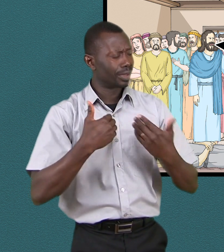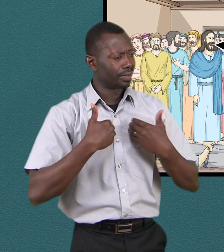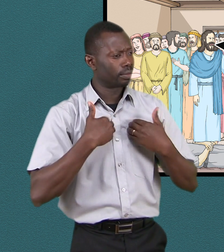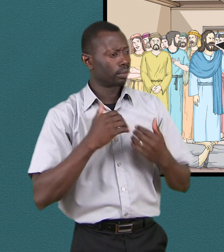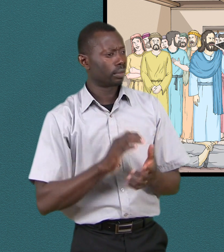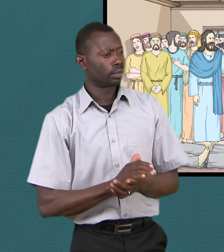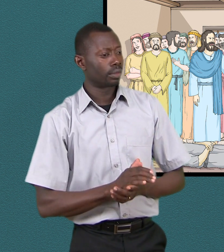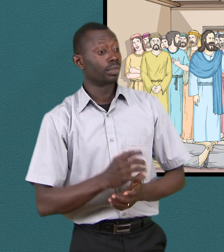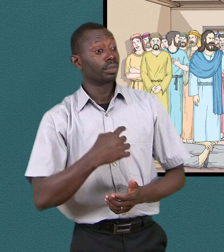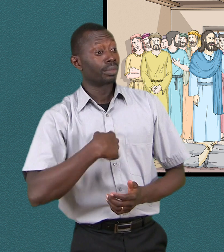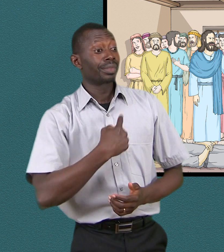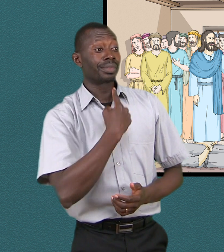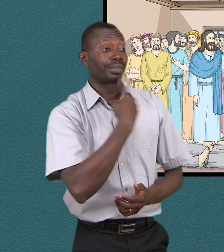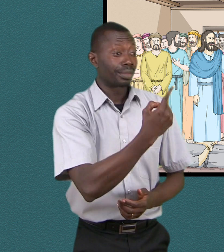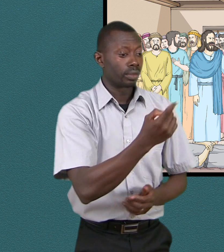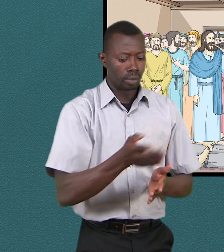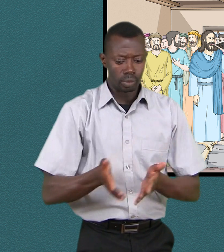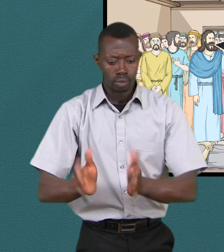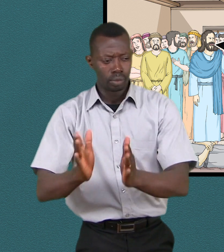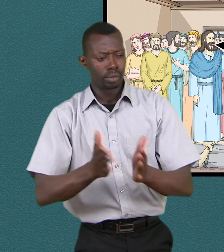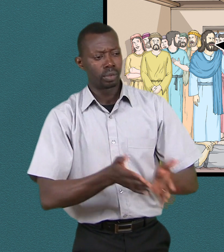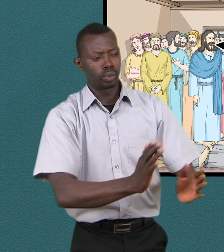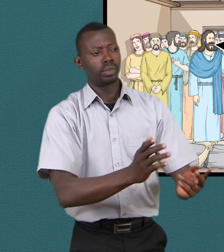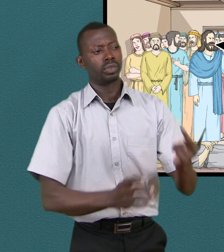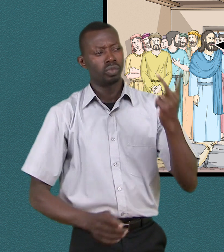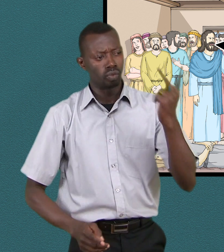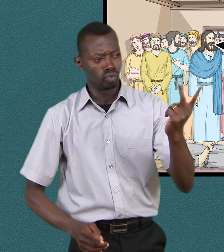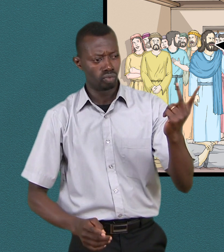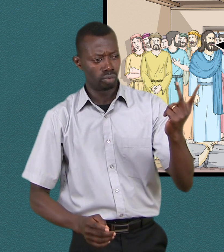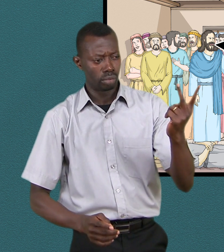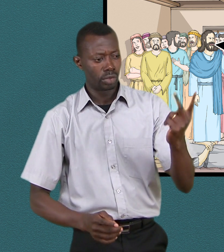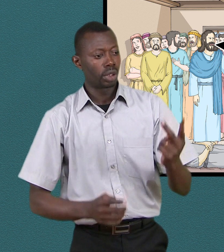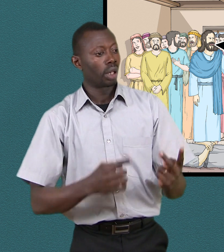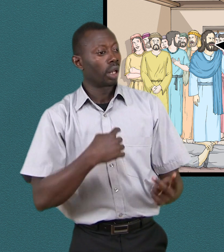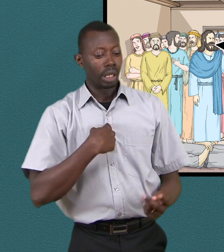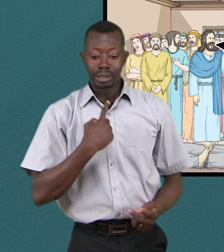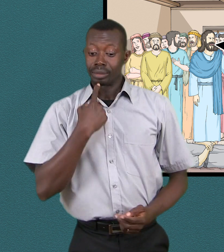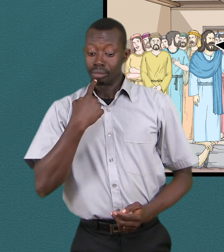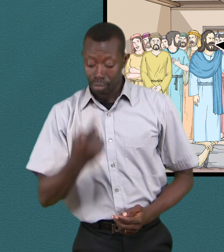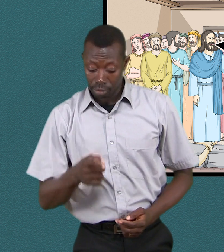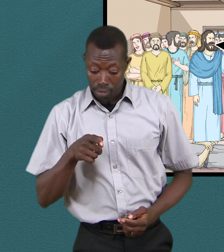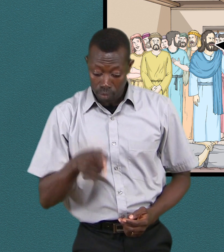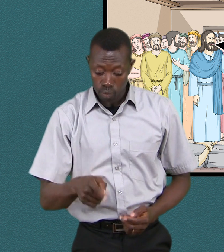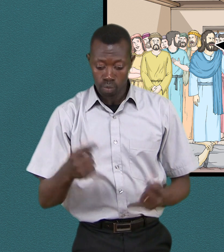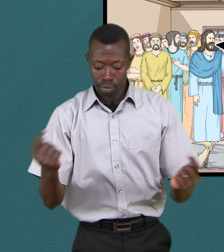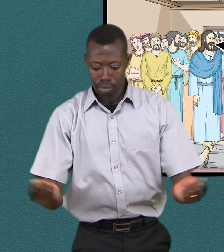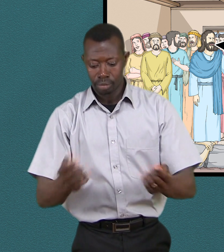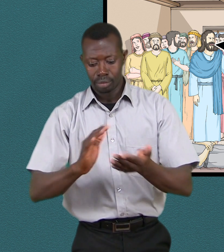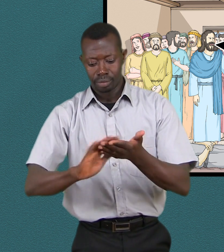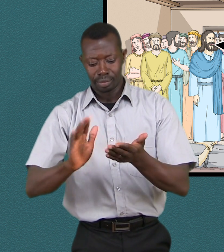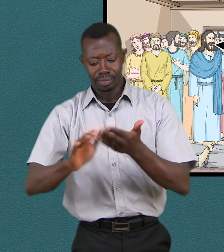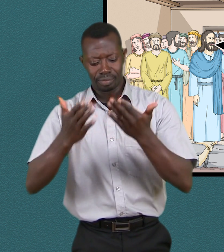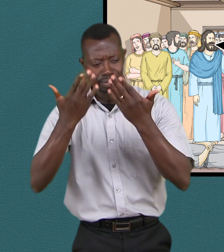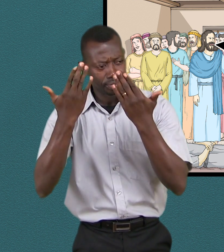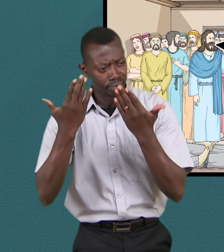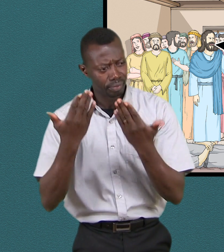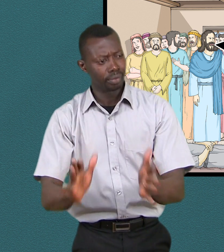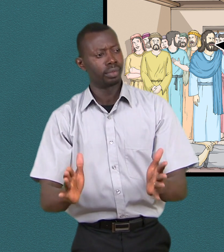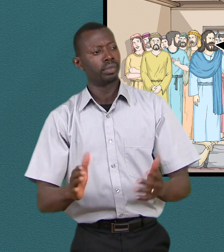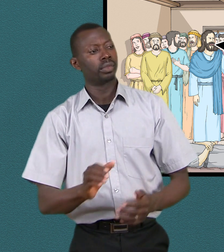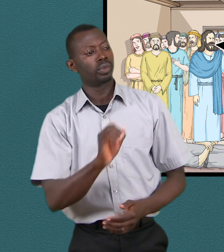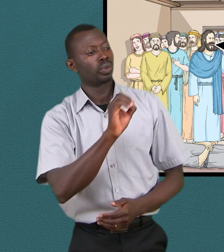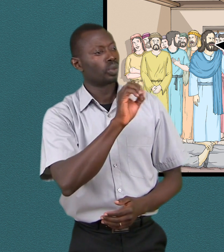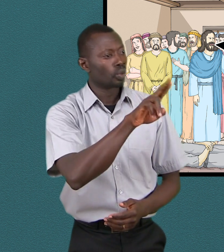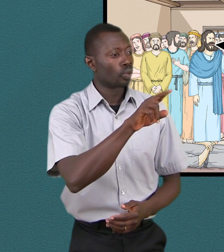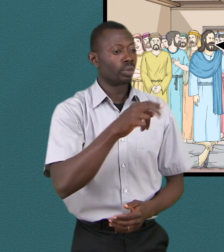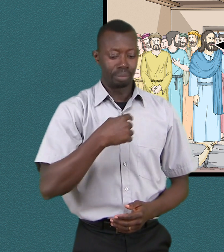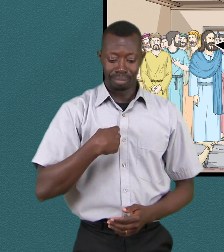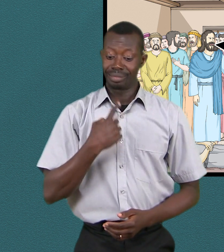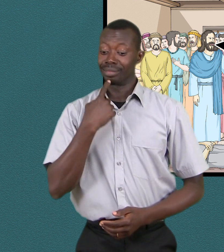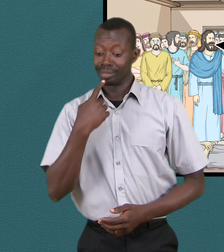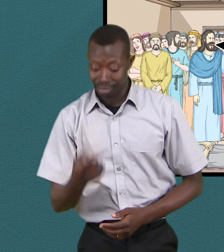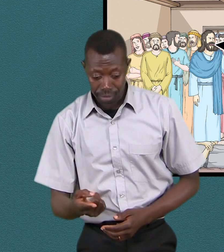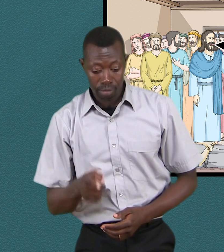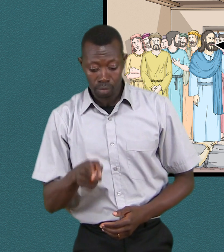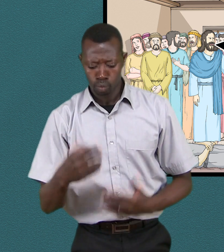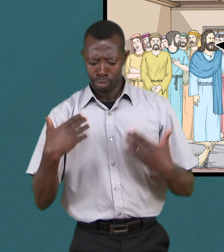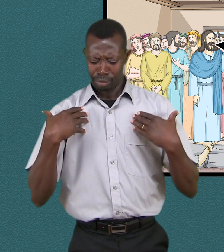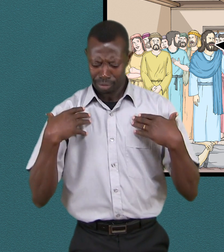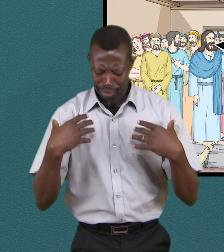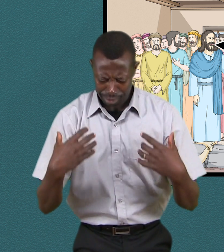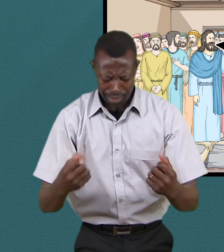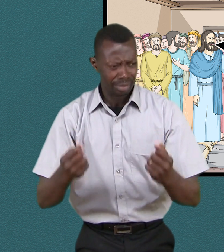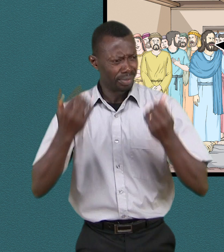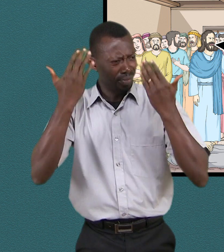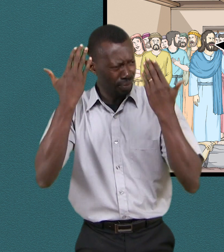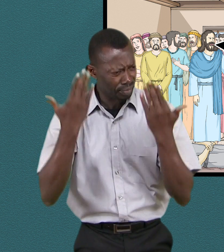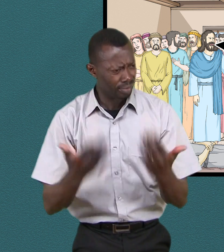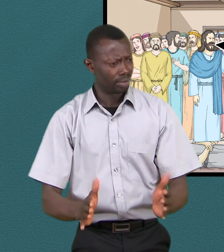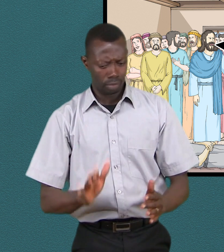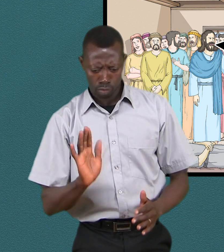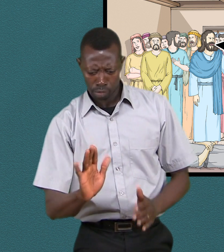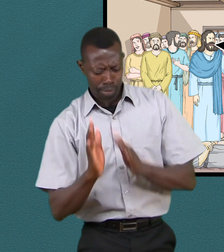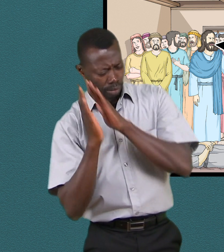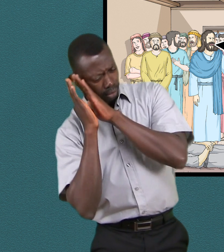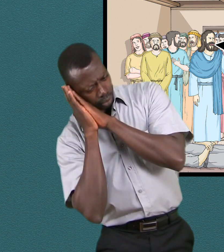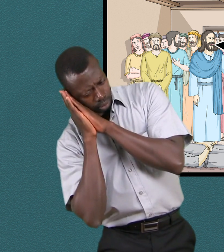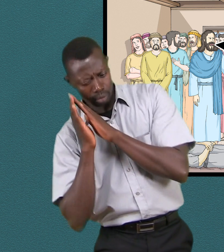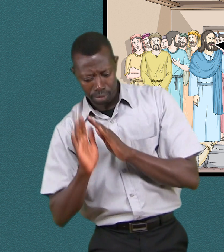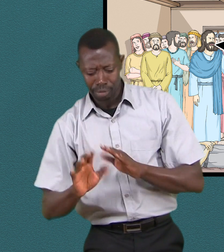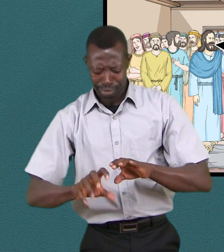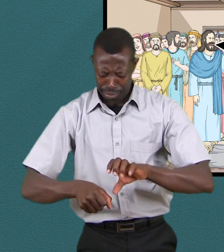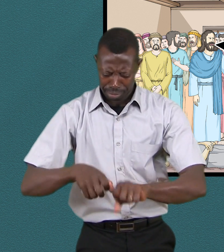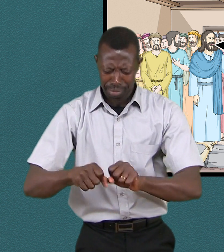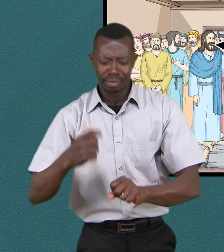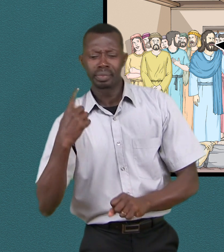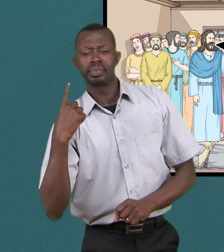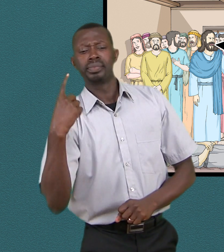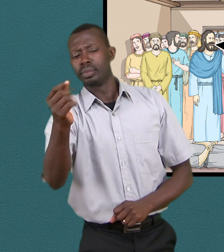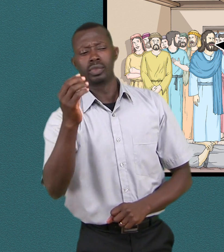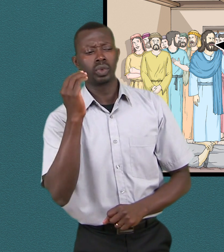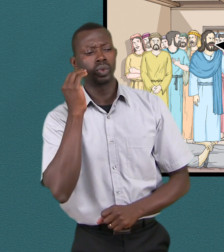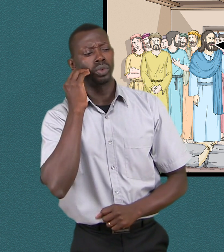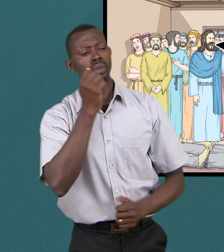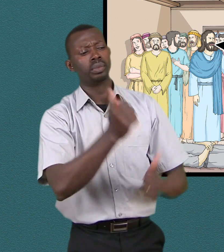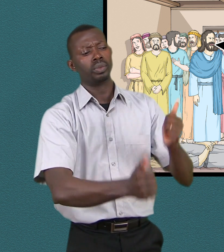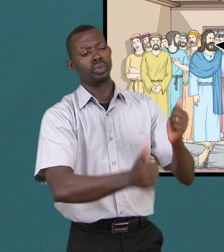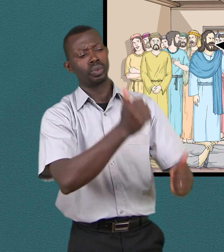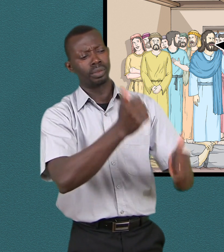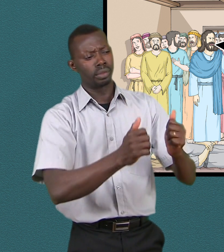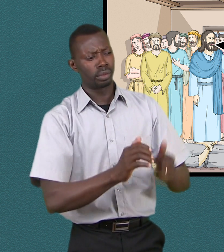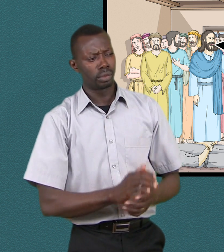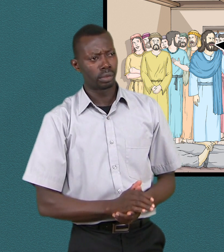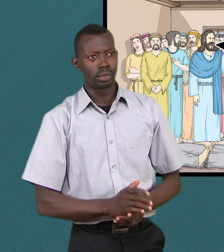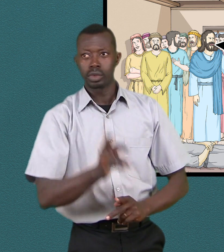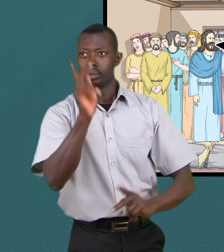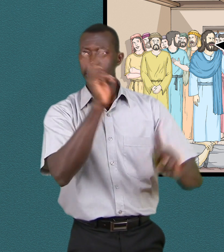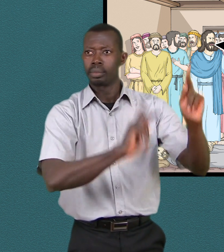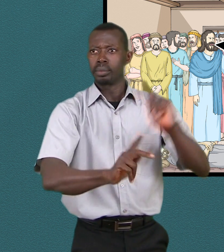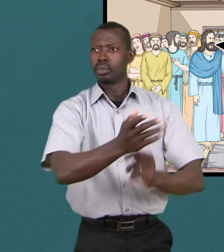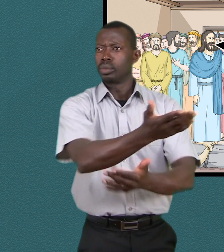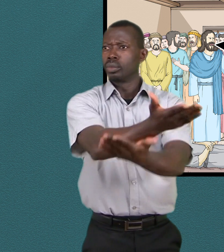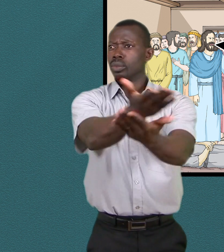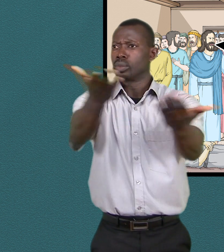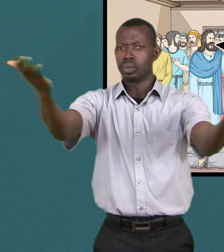“Which is easier: to say to a paralytic, ‘Your sins are forgiven,’ or to say, ‘Get up, pick up your mat, and walk’?